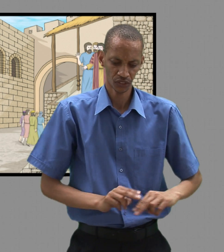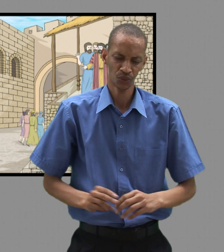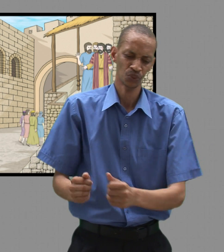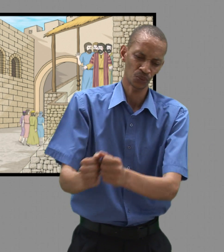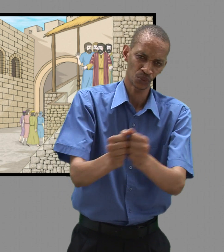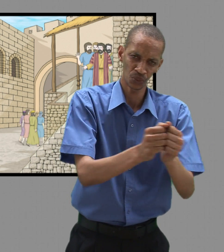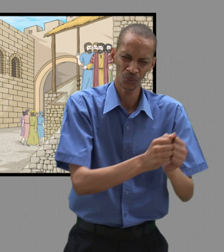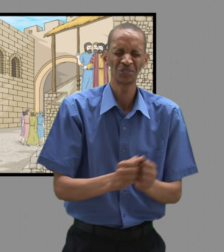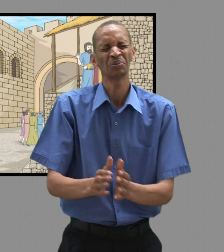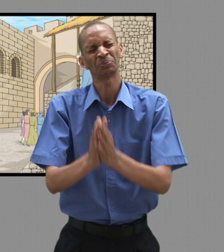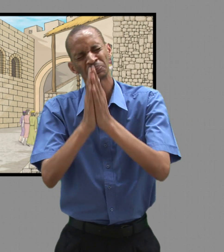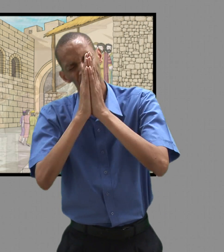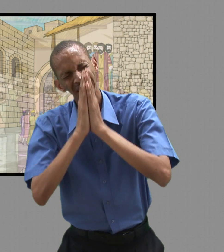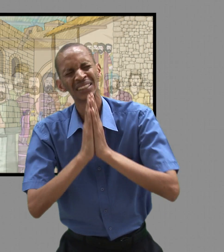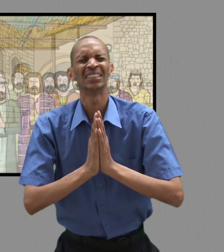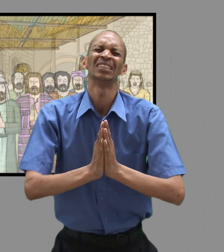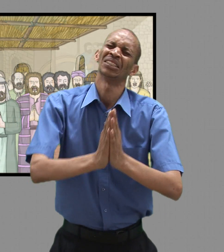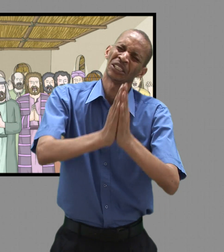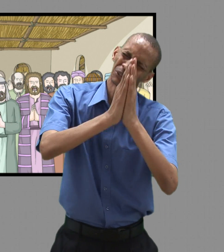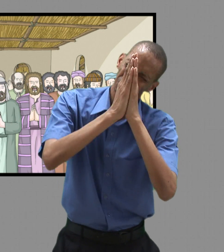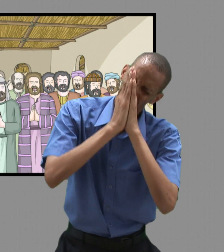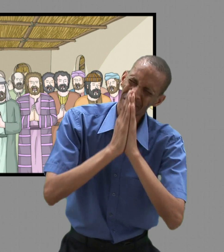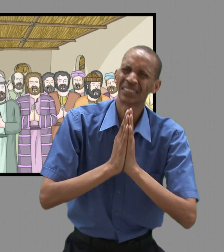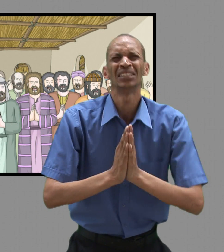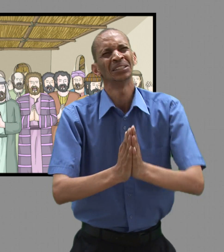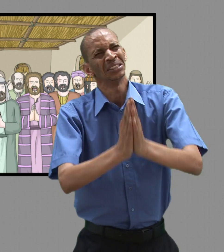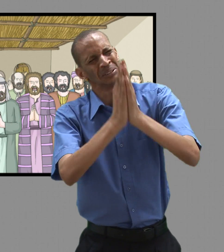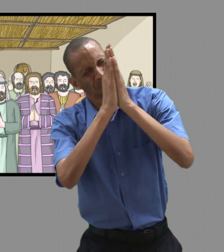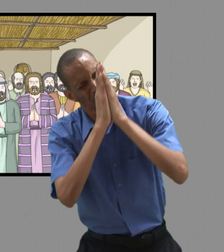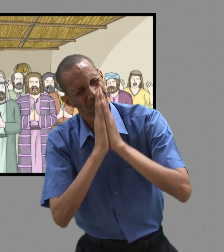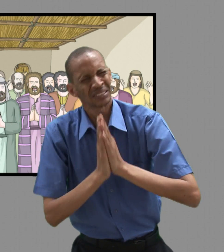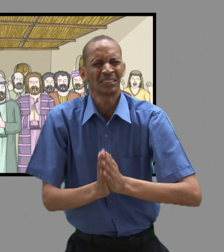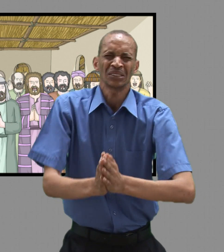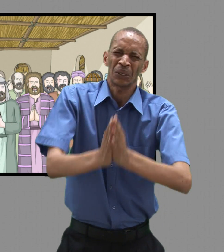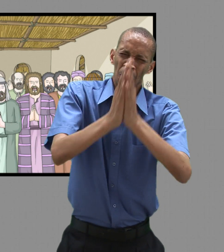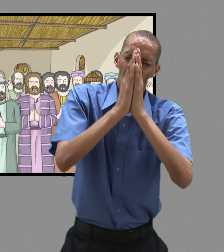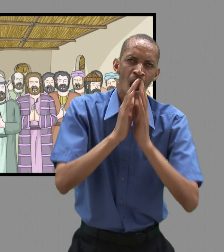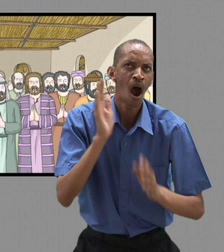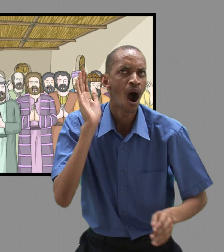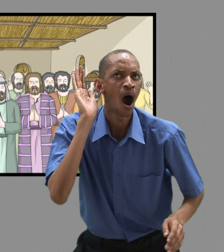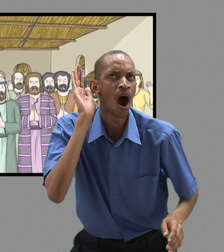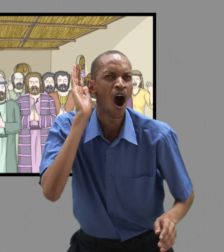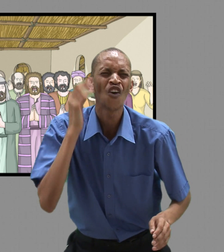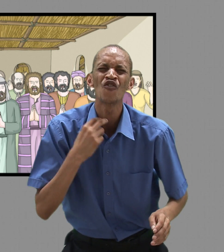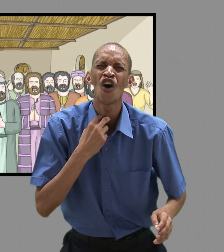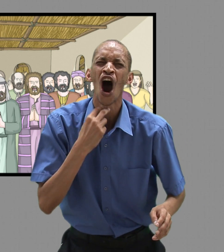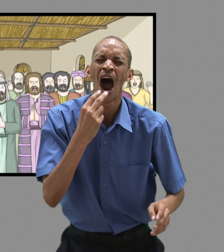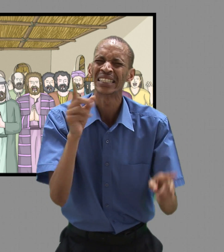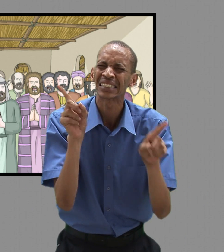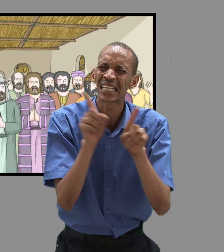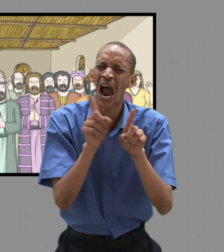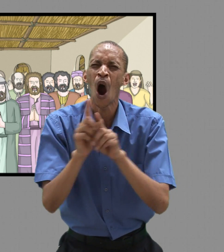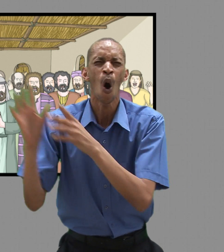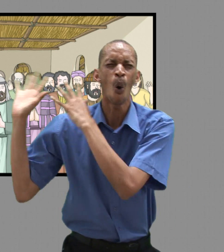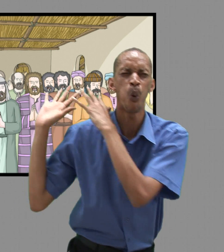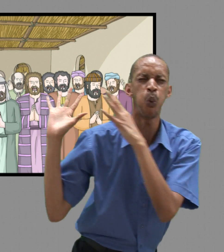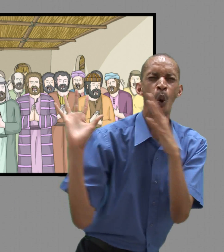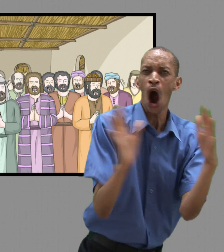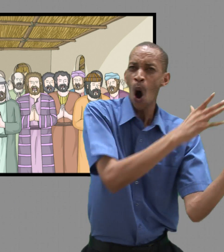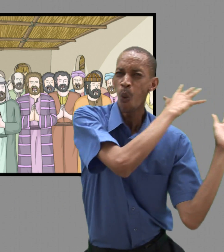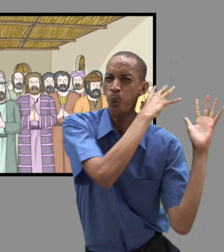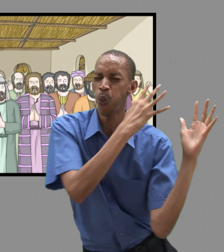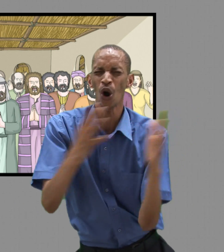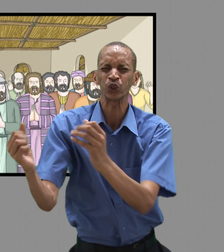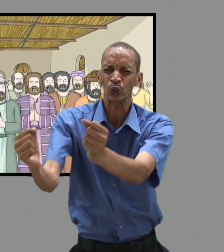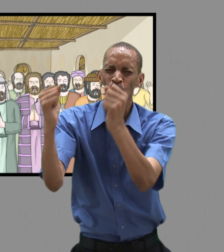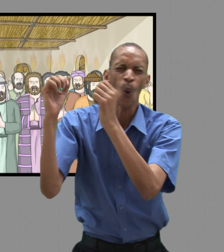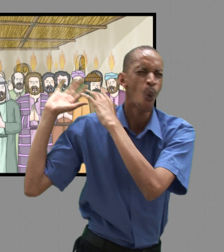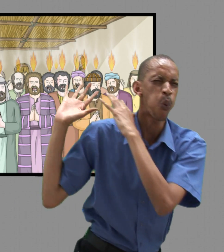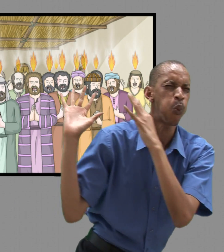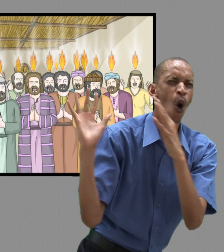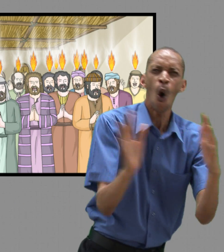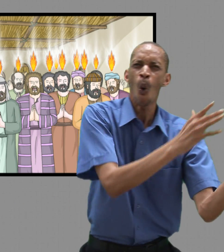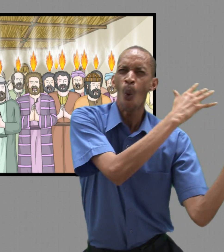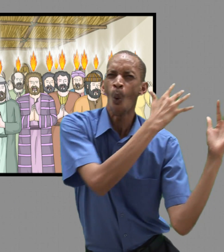When the day of Pentecost came, they were all together in one place. Suddenly a sound like a mighty rushing wind came from heaven and filled the whole house where they were sitting.